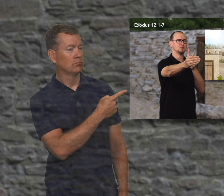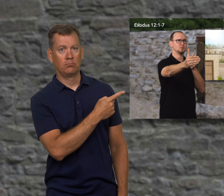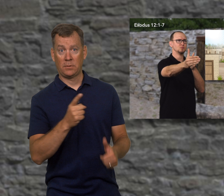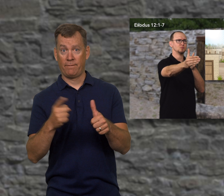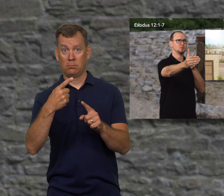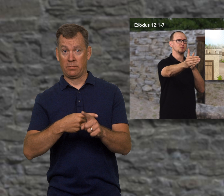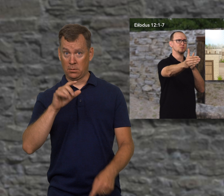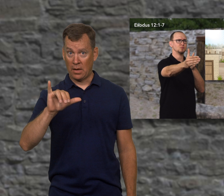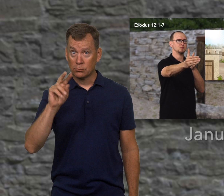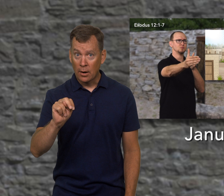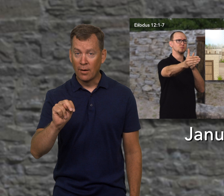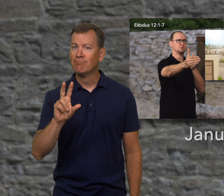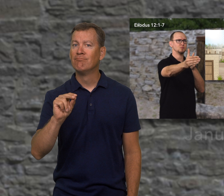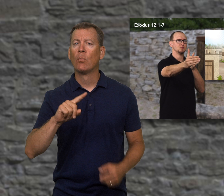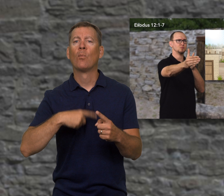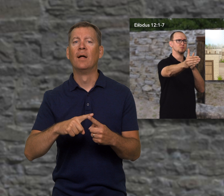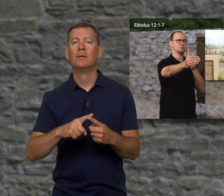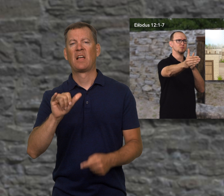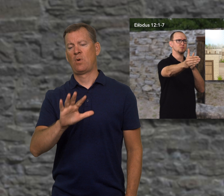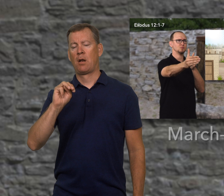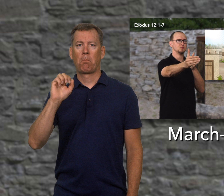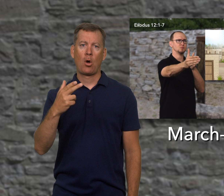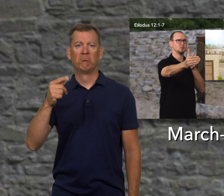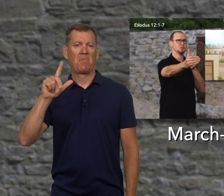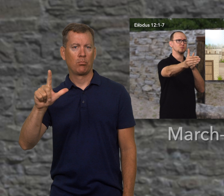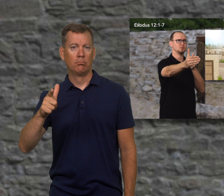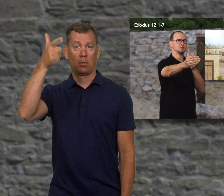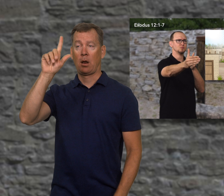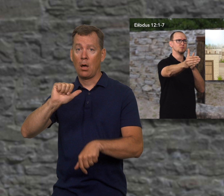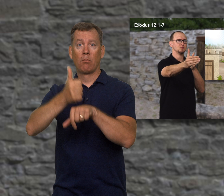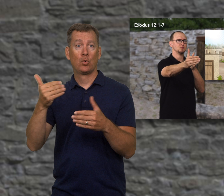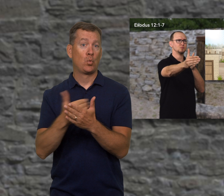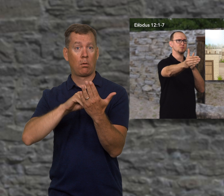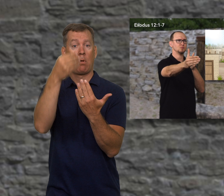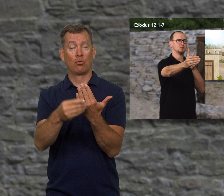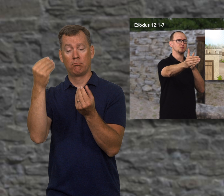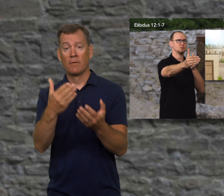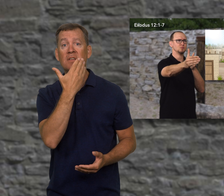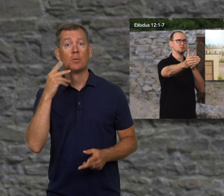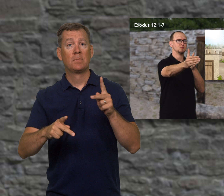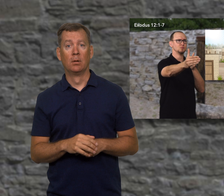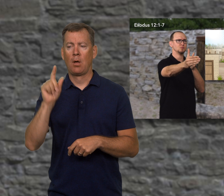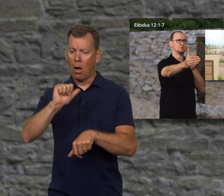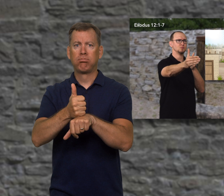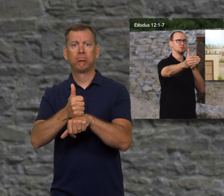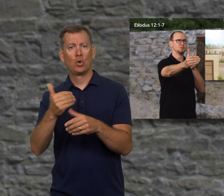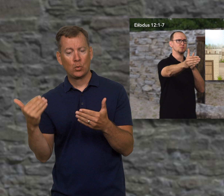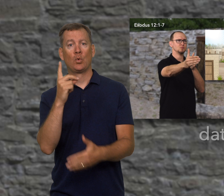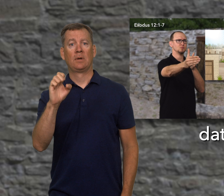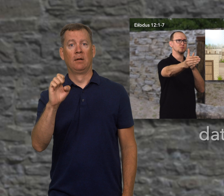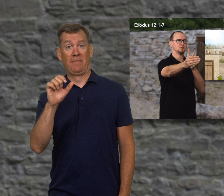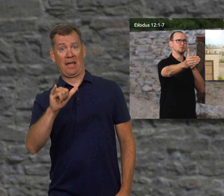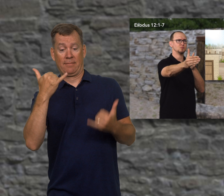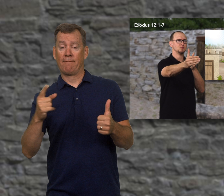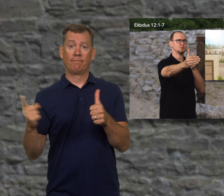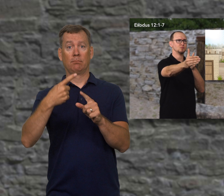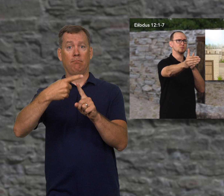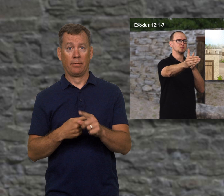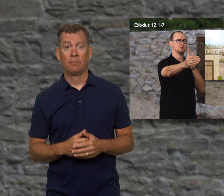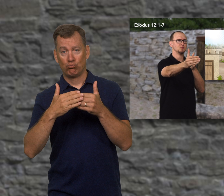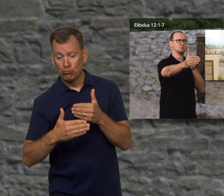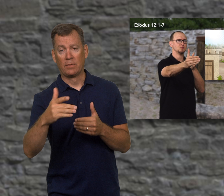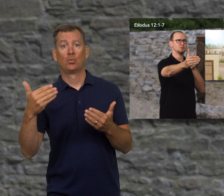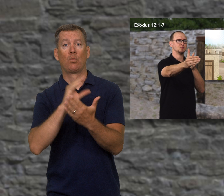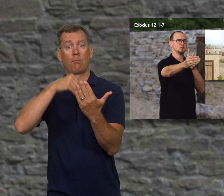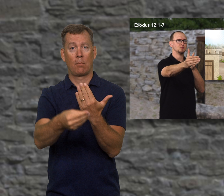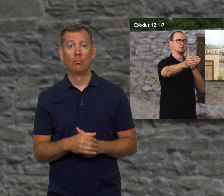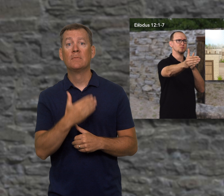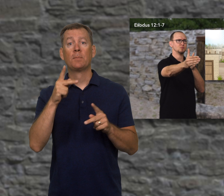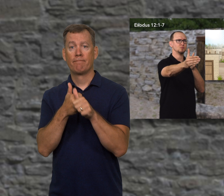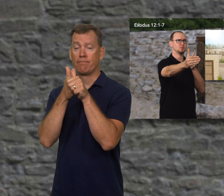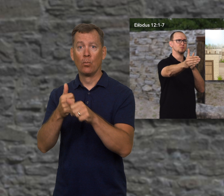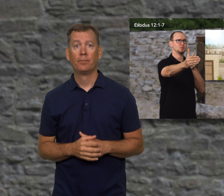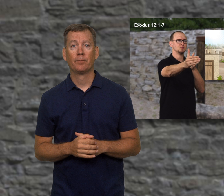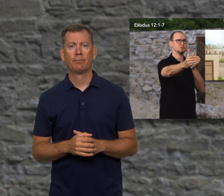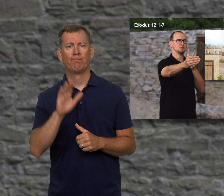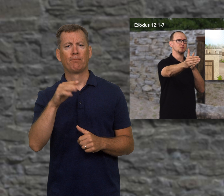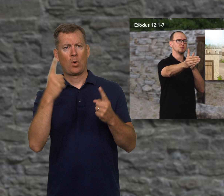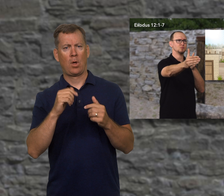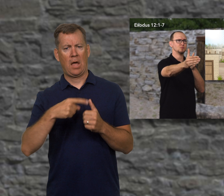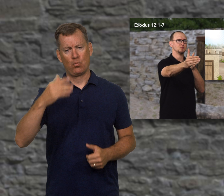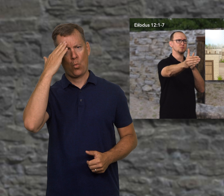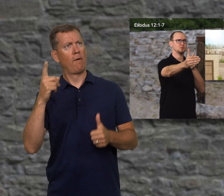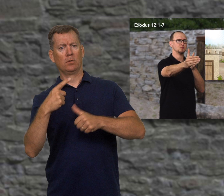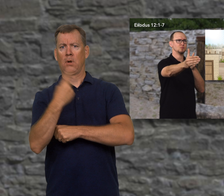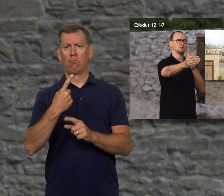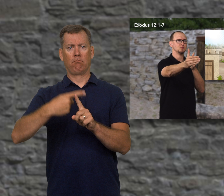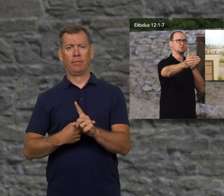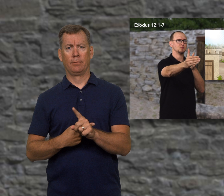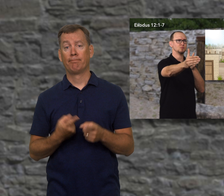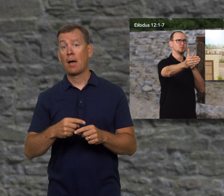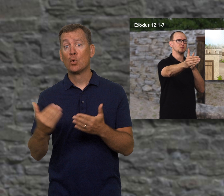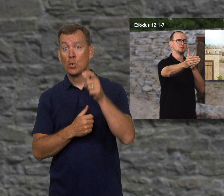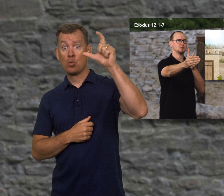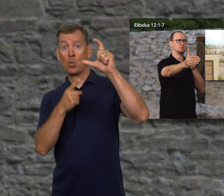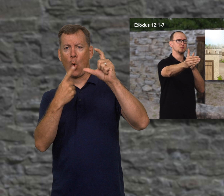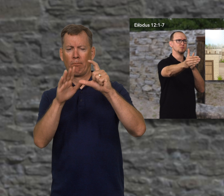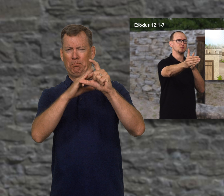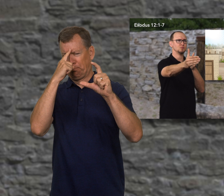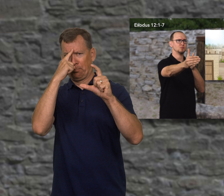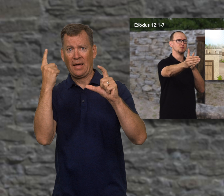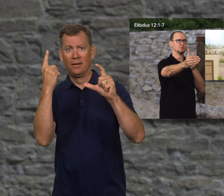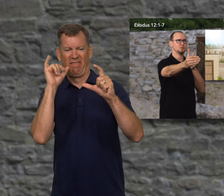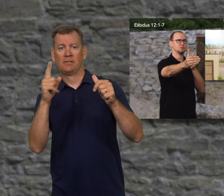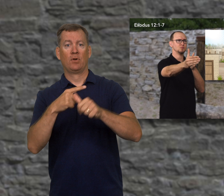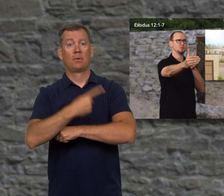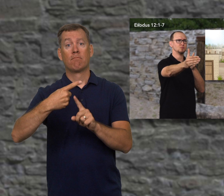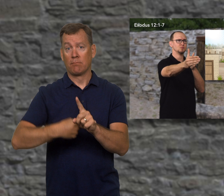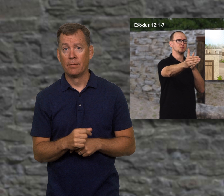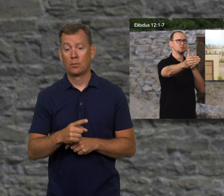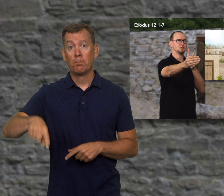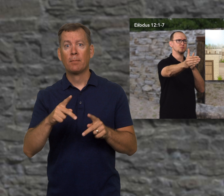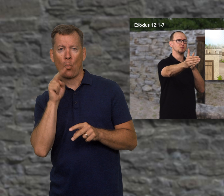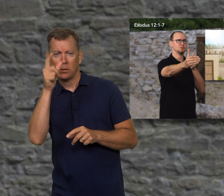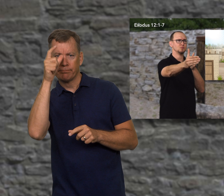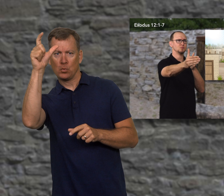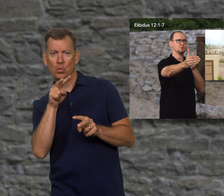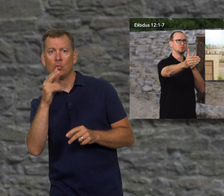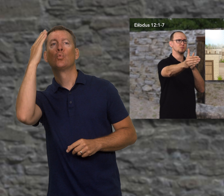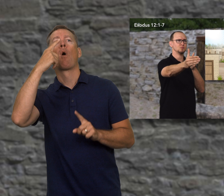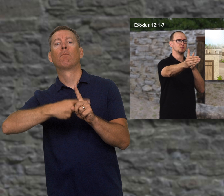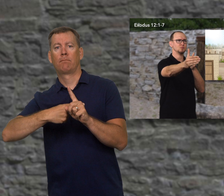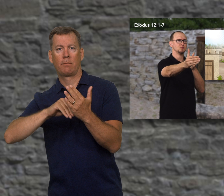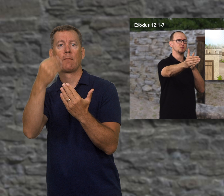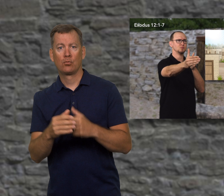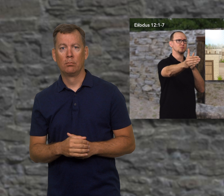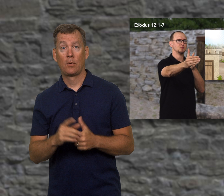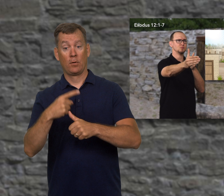Tell the whole congregation of Israel that on the tenth day of this month each man must select a lamb for his family, one per household.